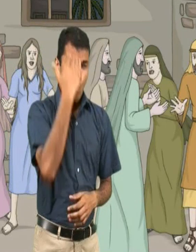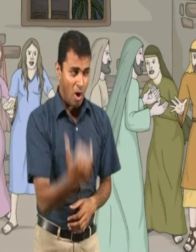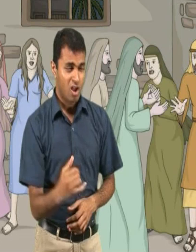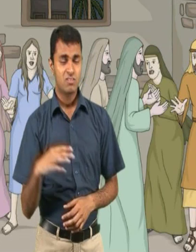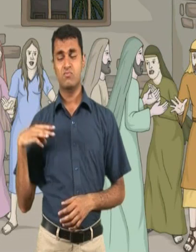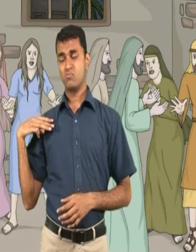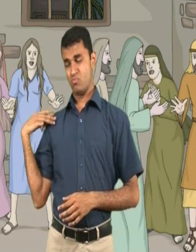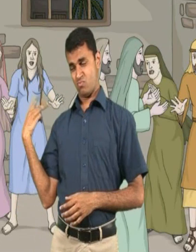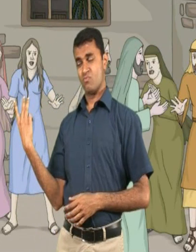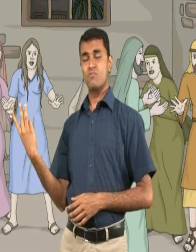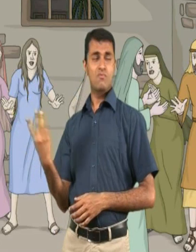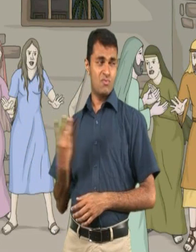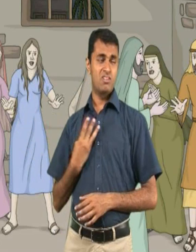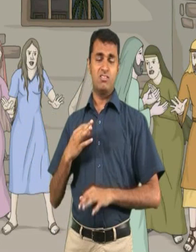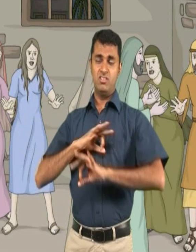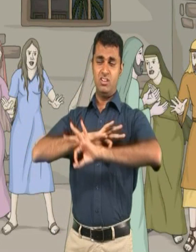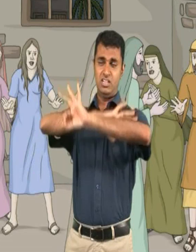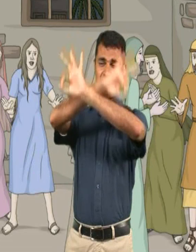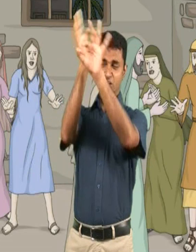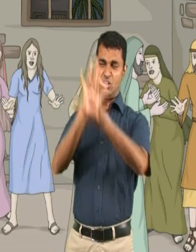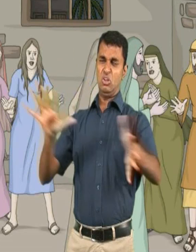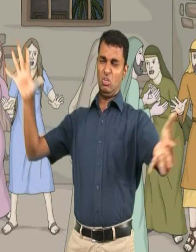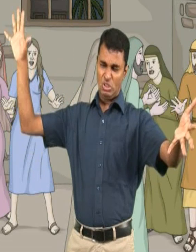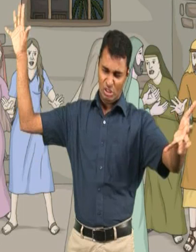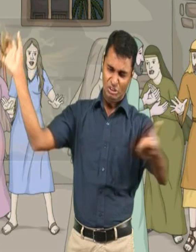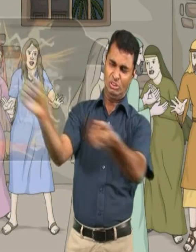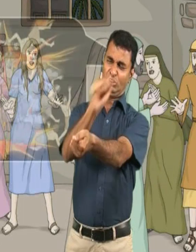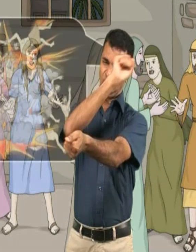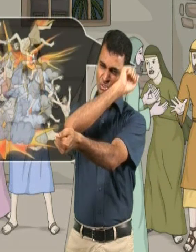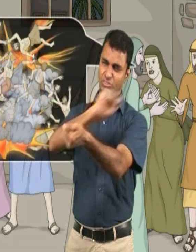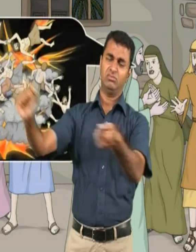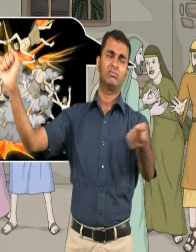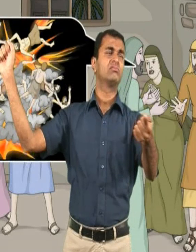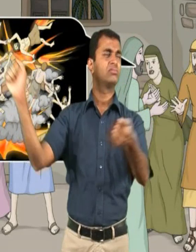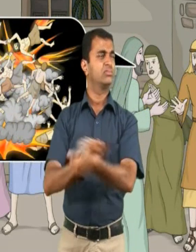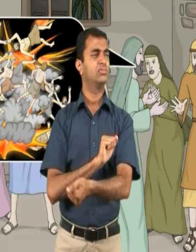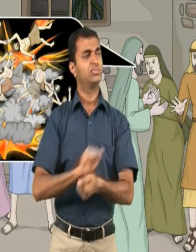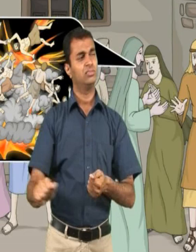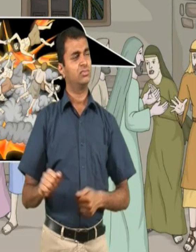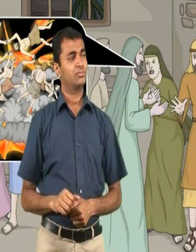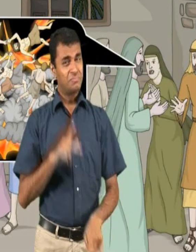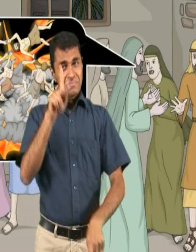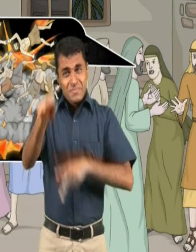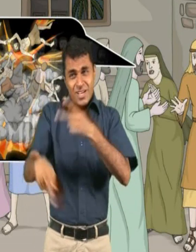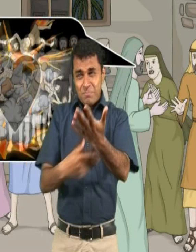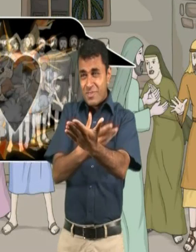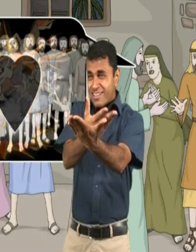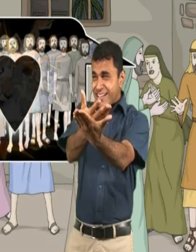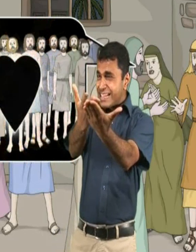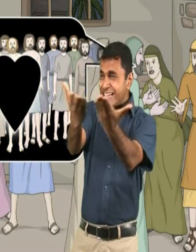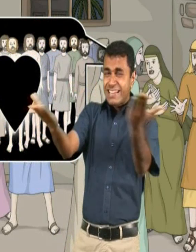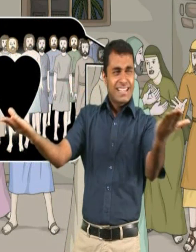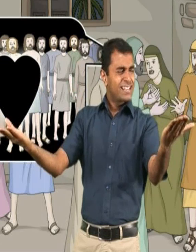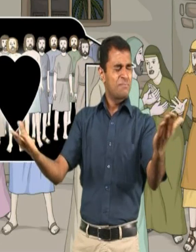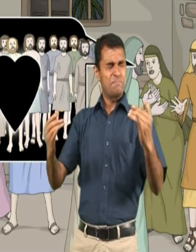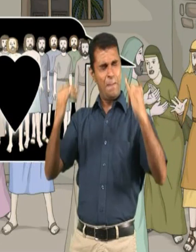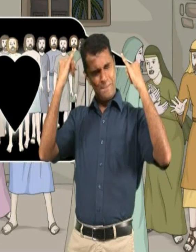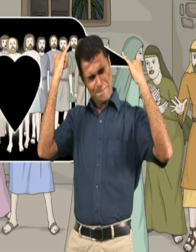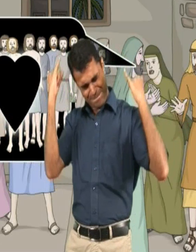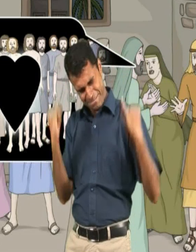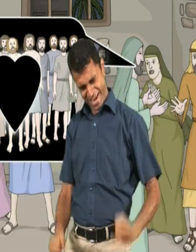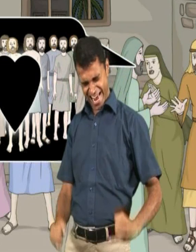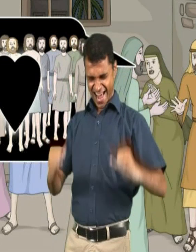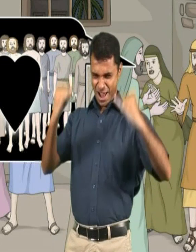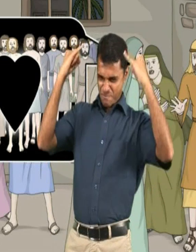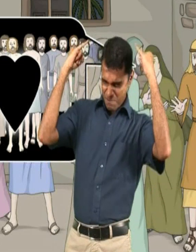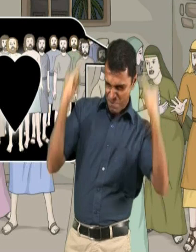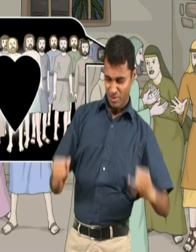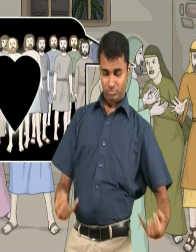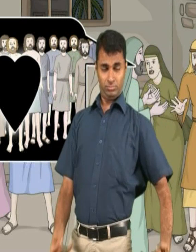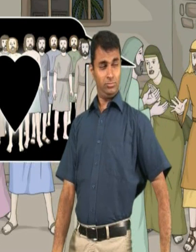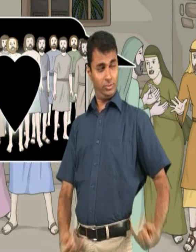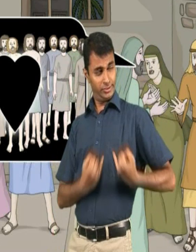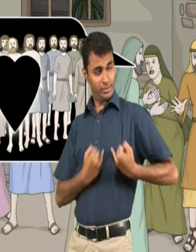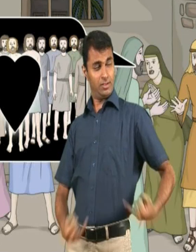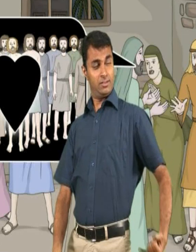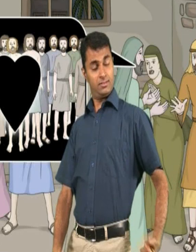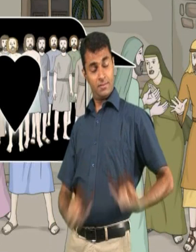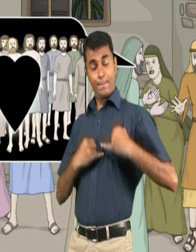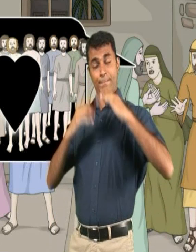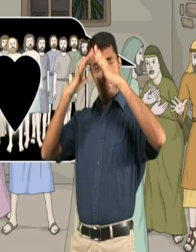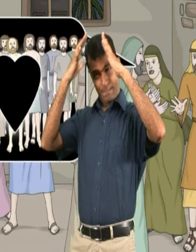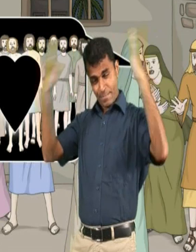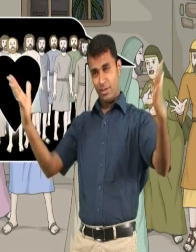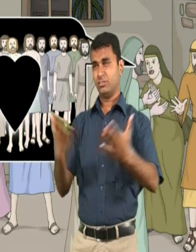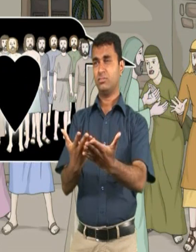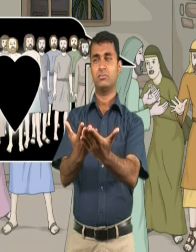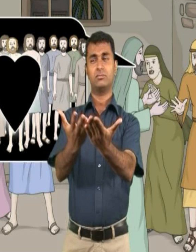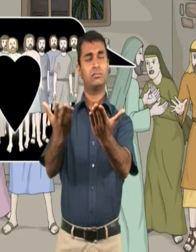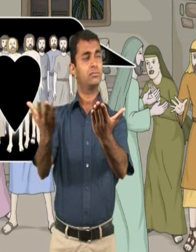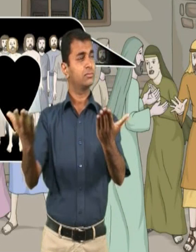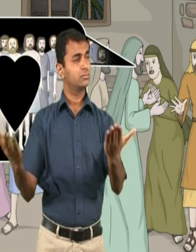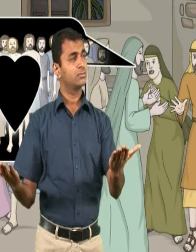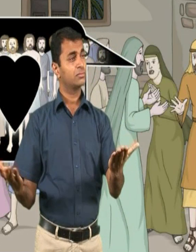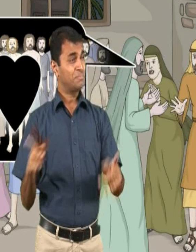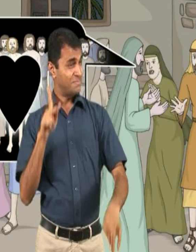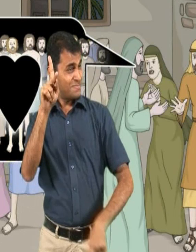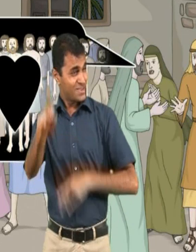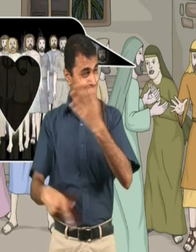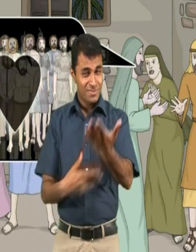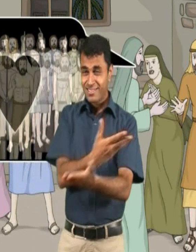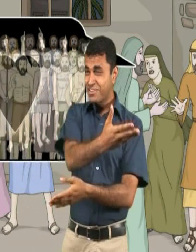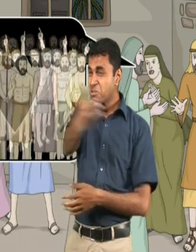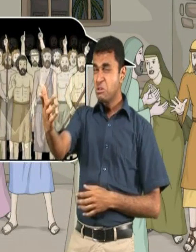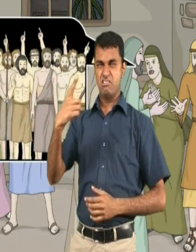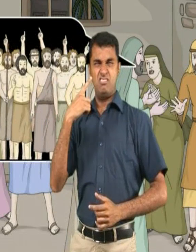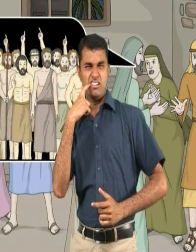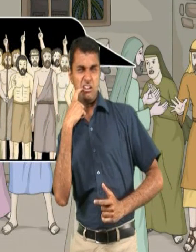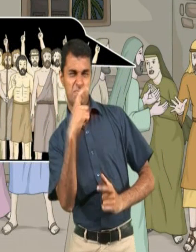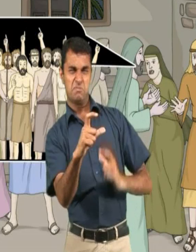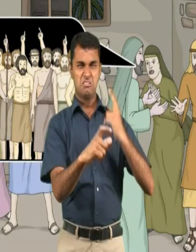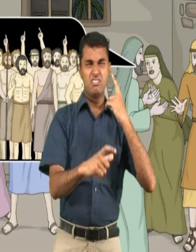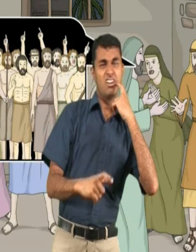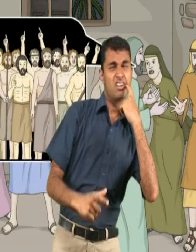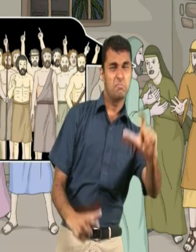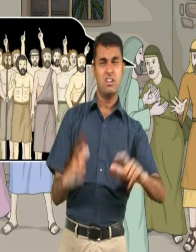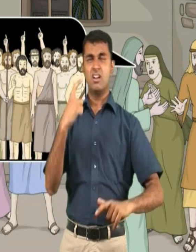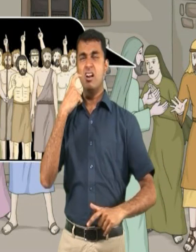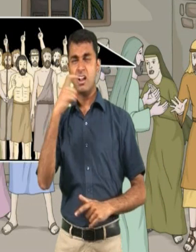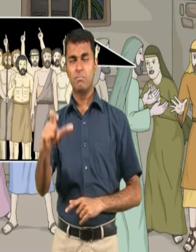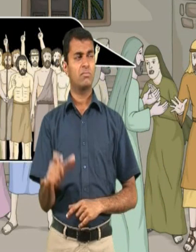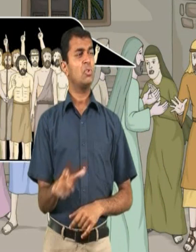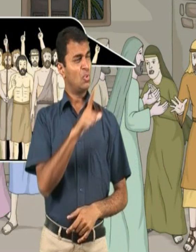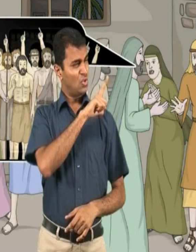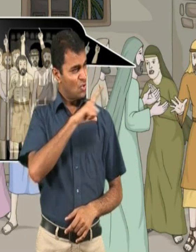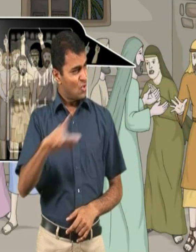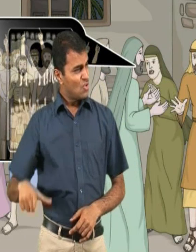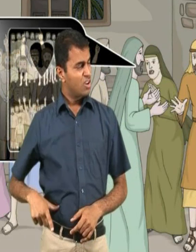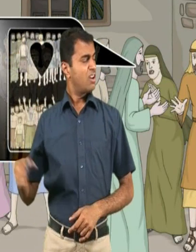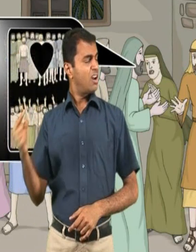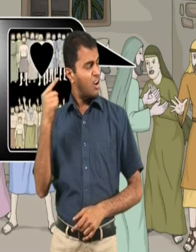Get them out of here, because we are about to destroy this place.